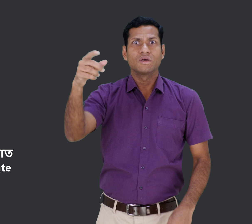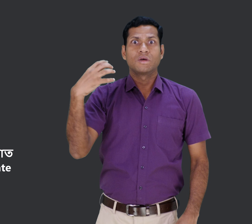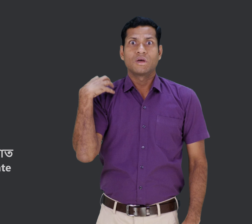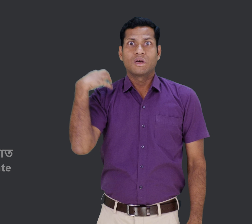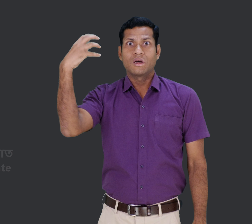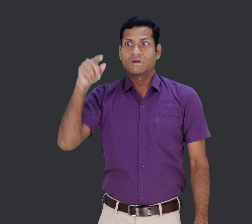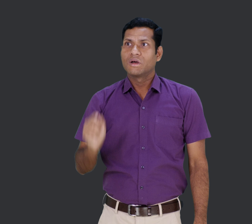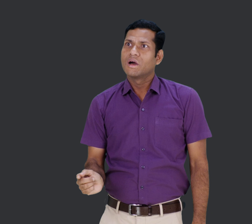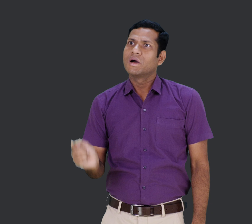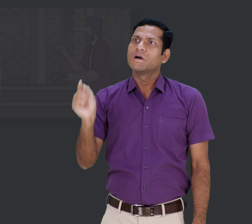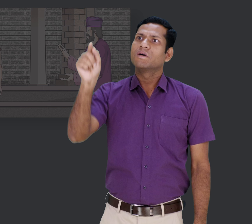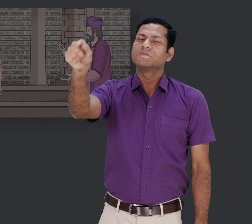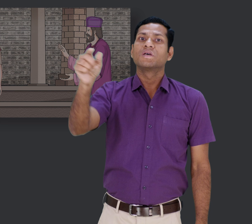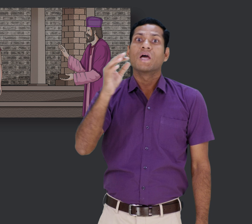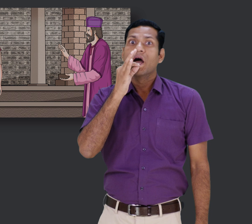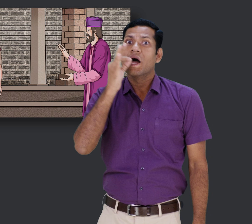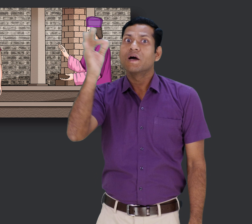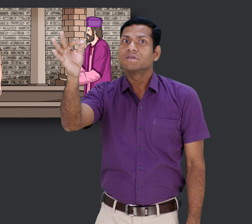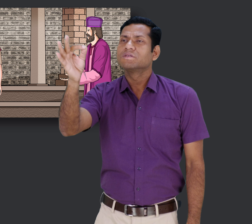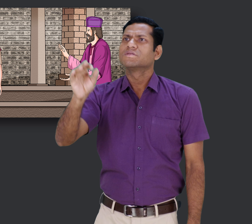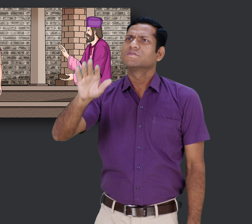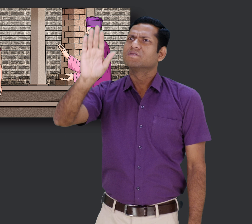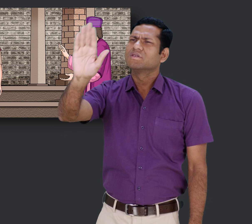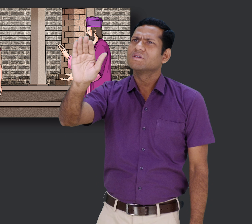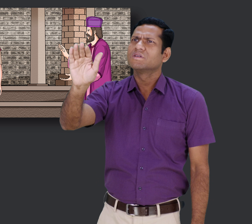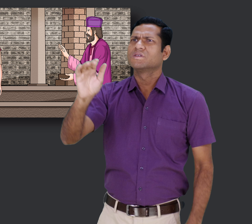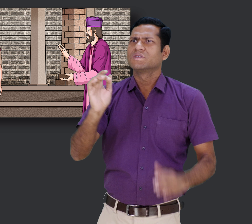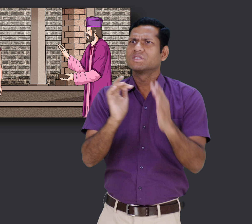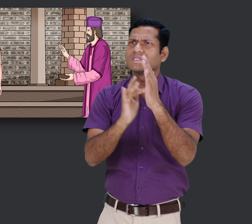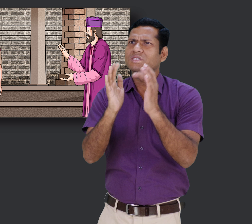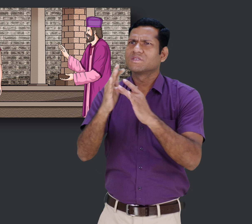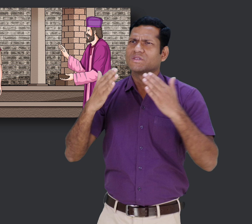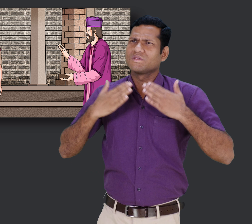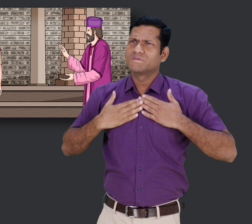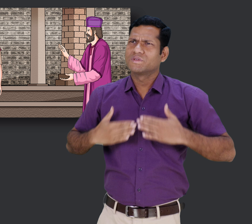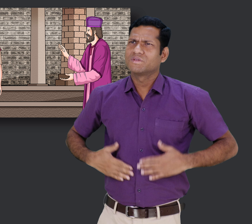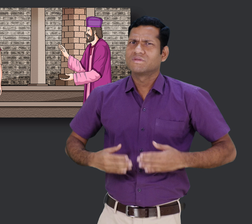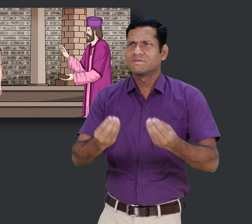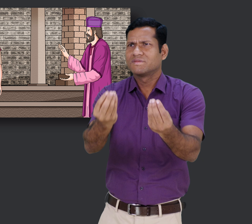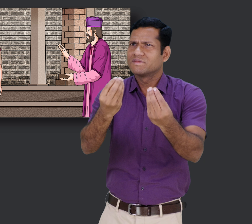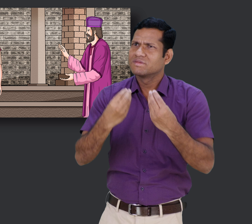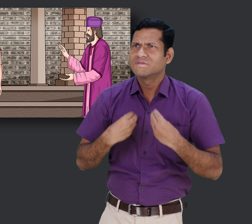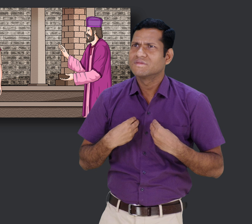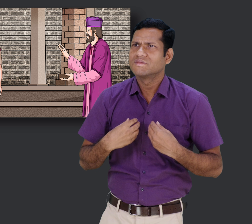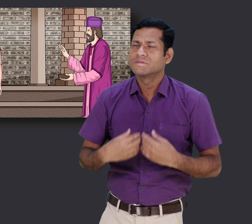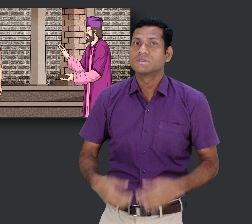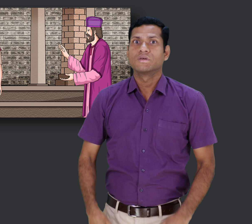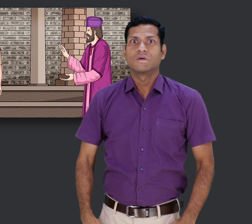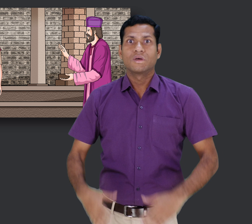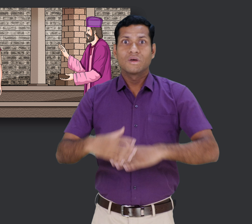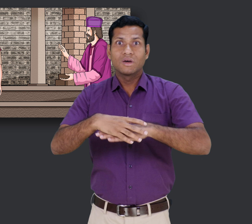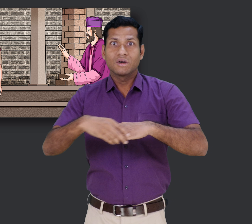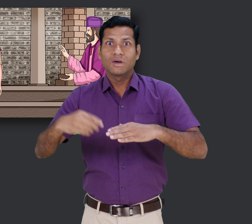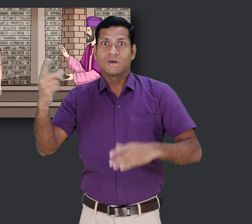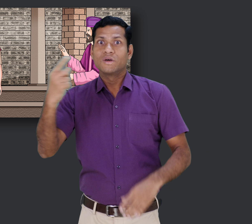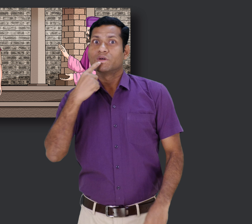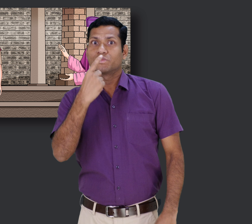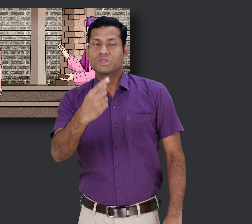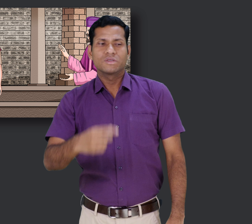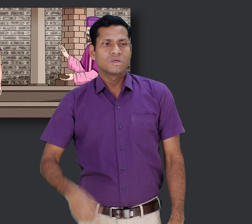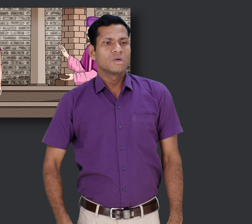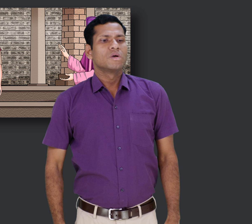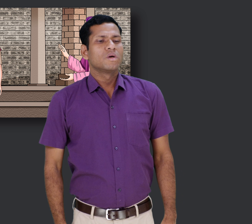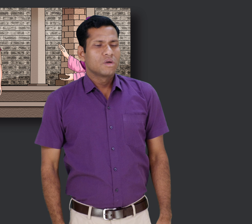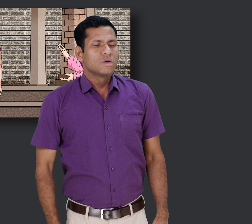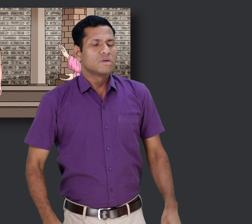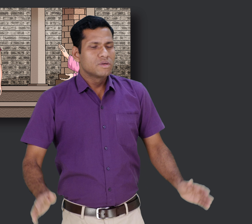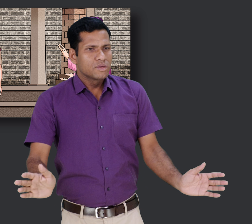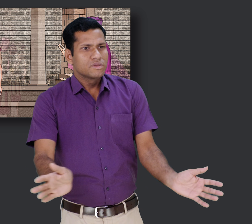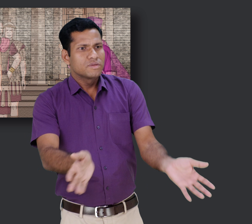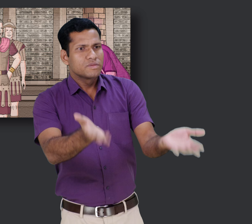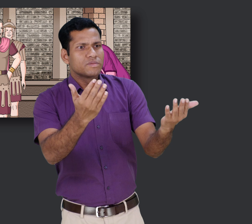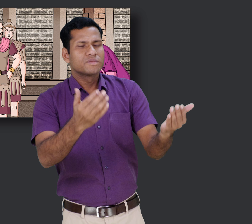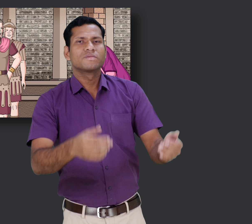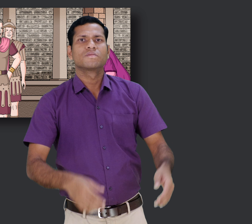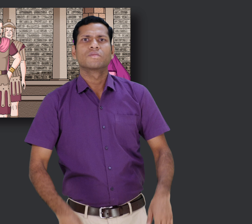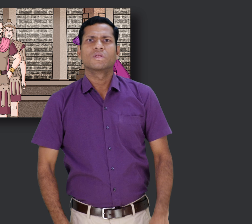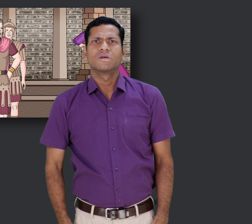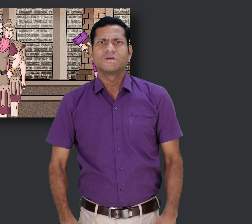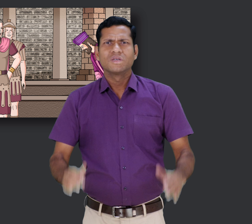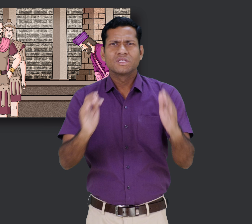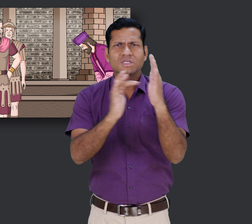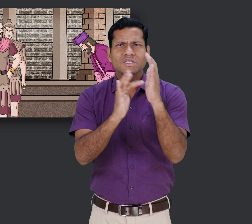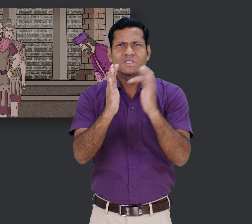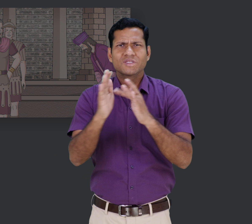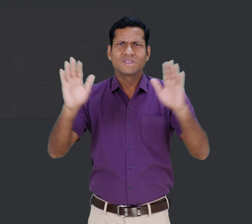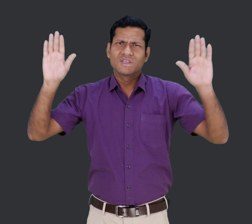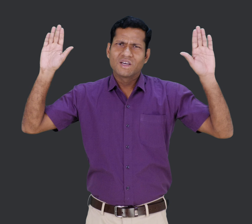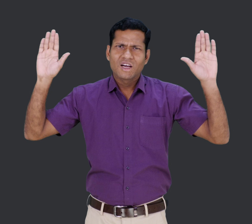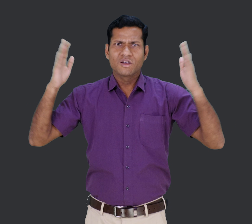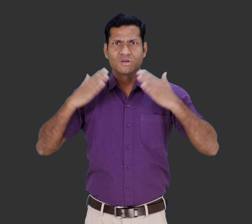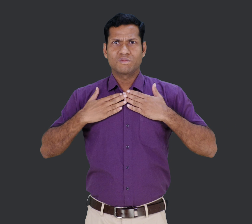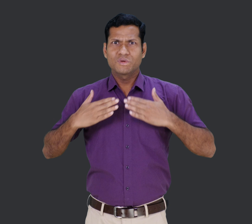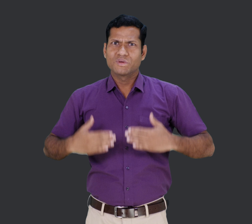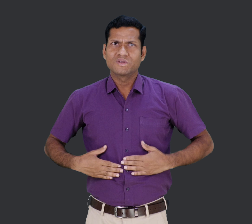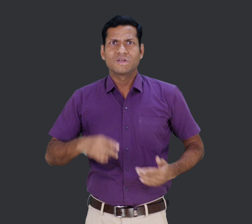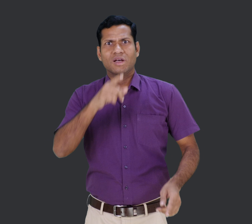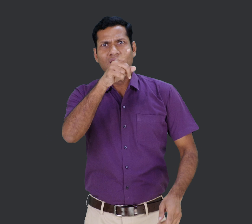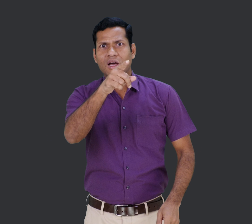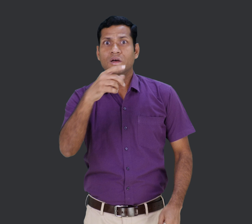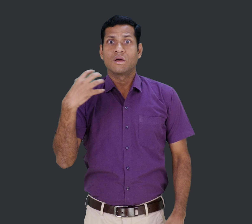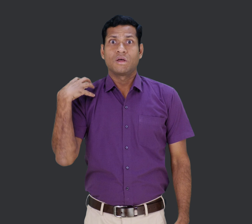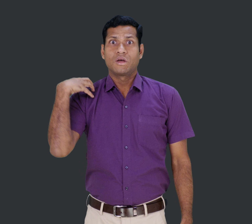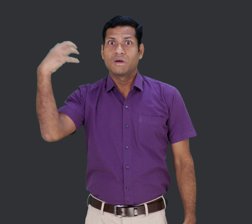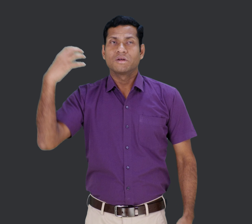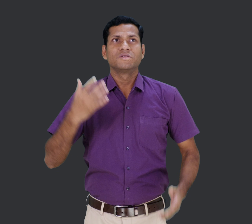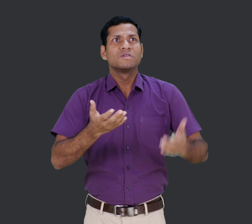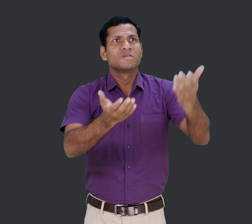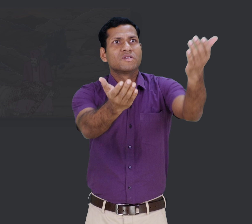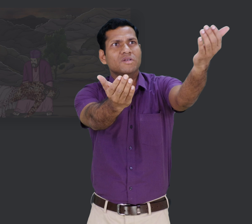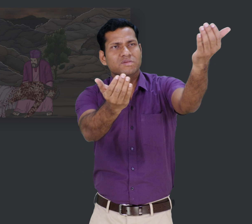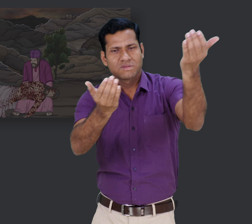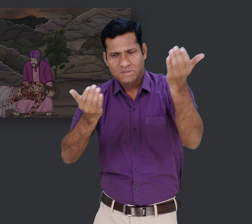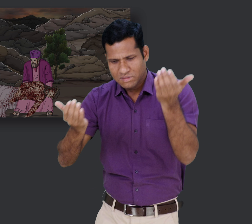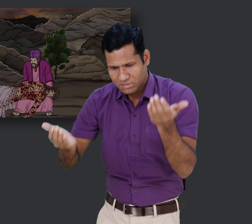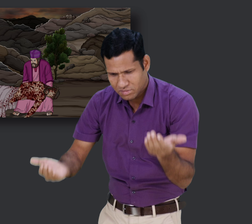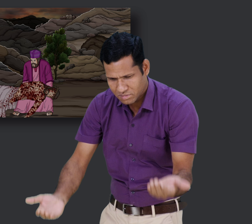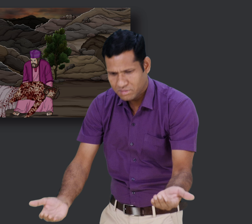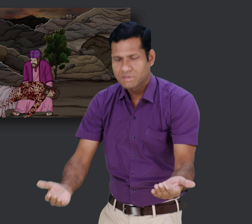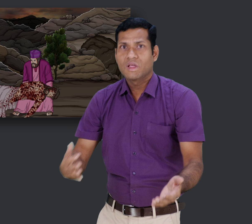He went to Pilate to ask for the body of Jesus.